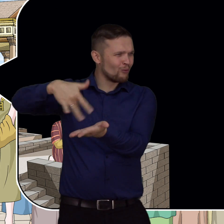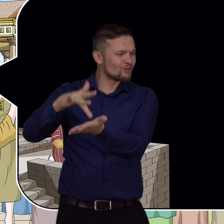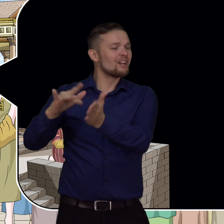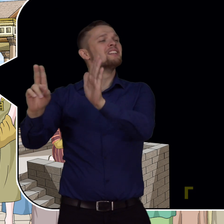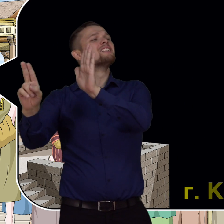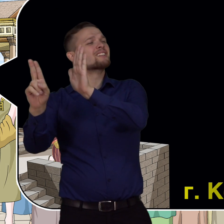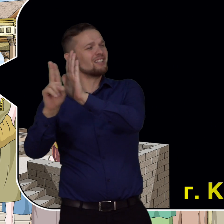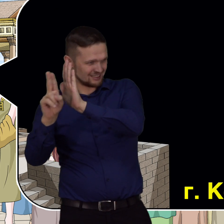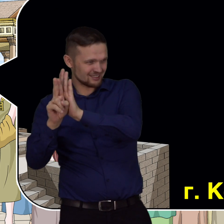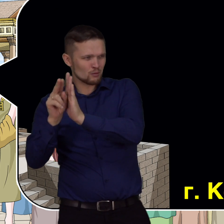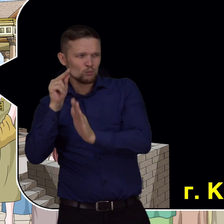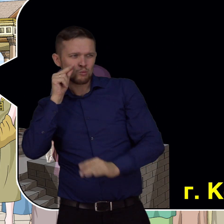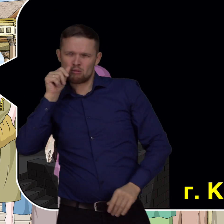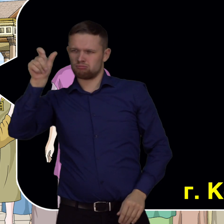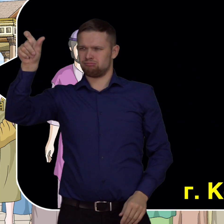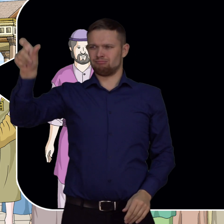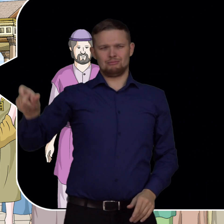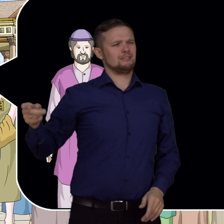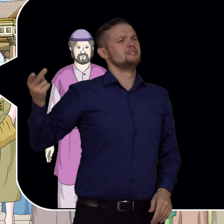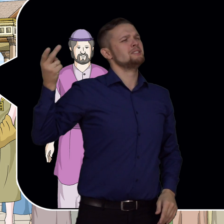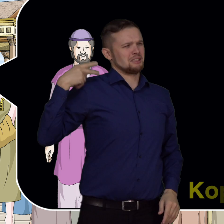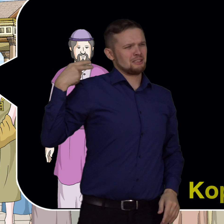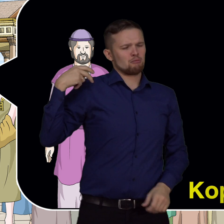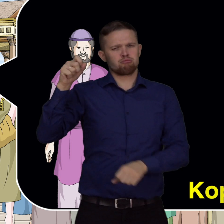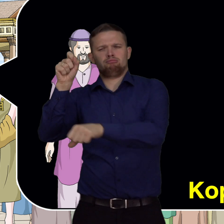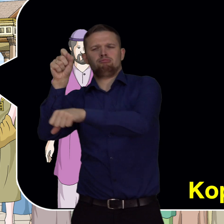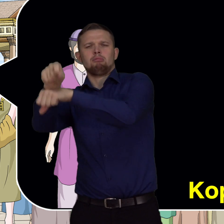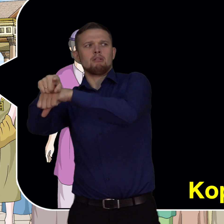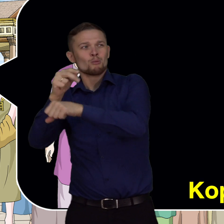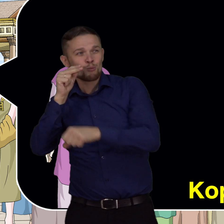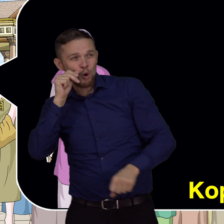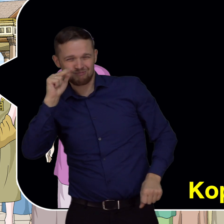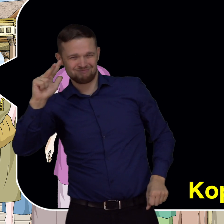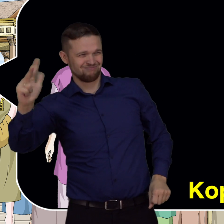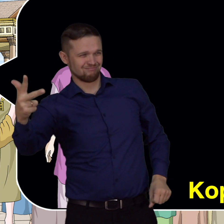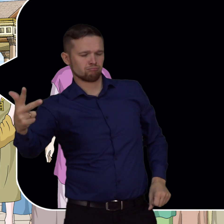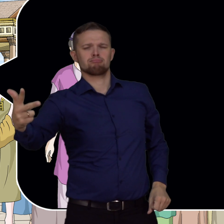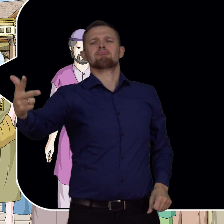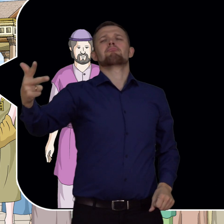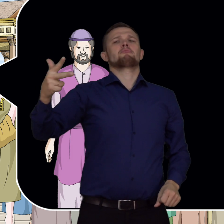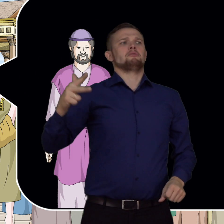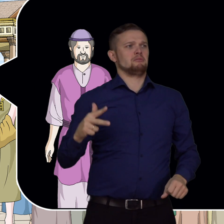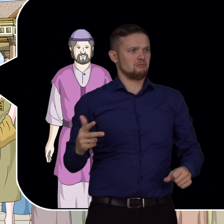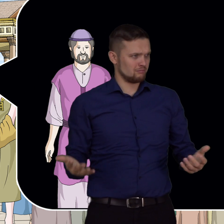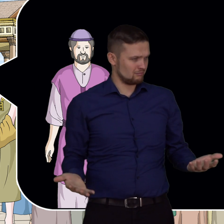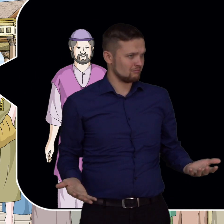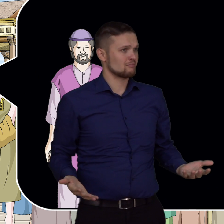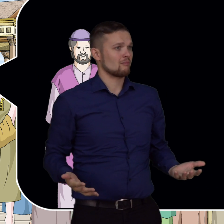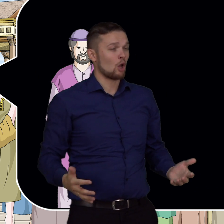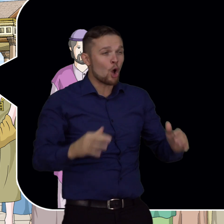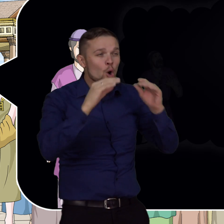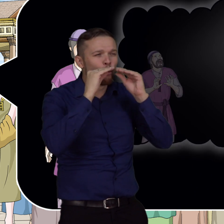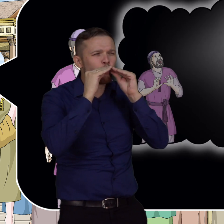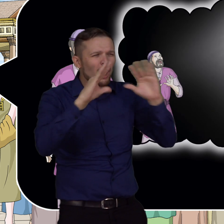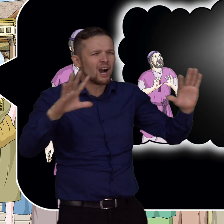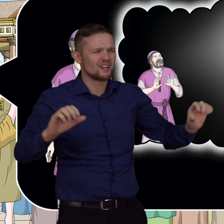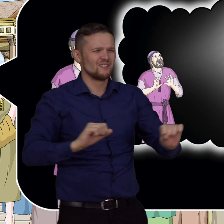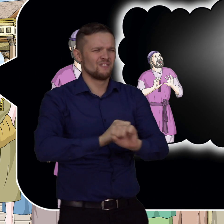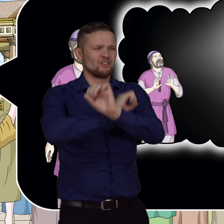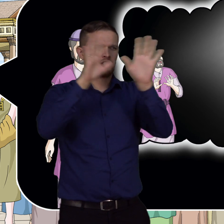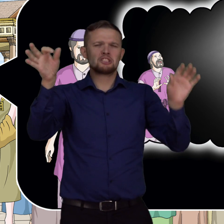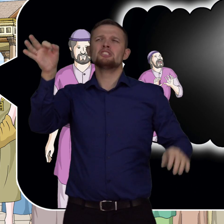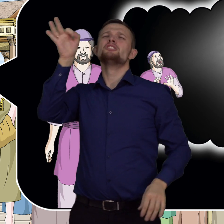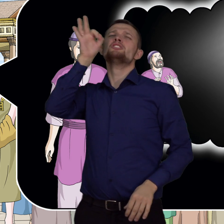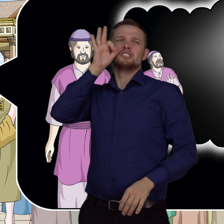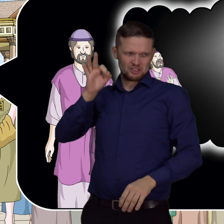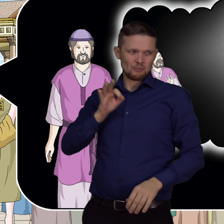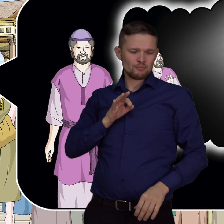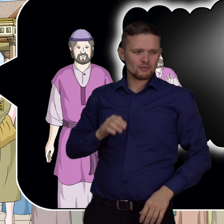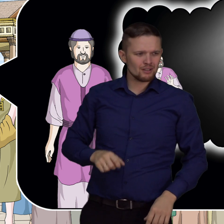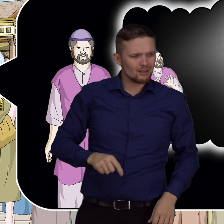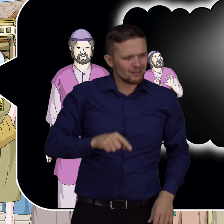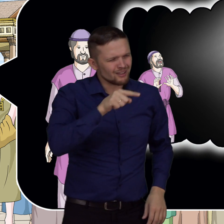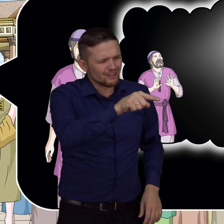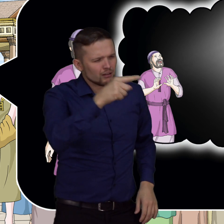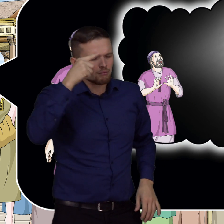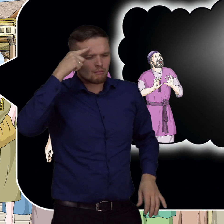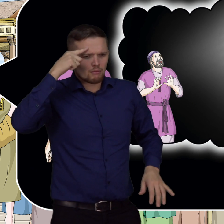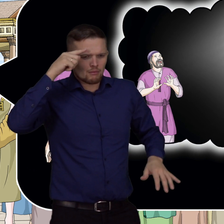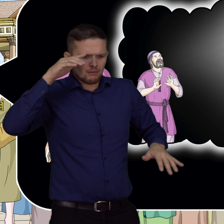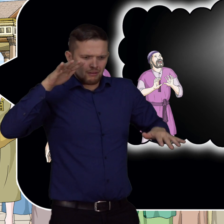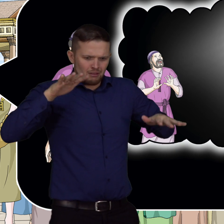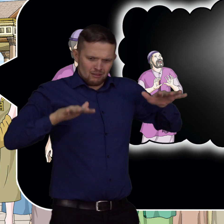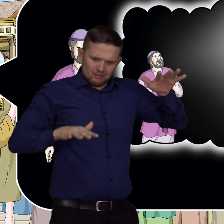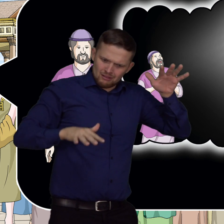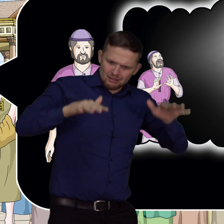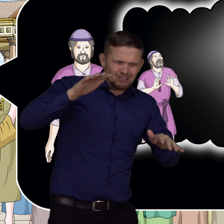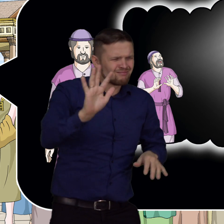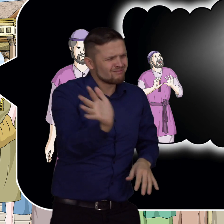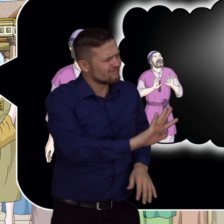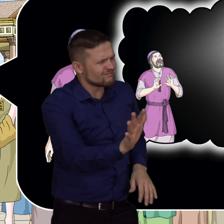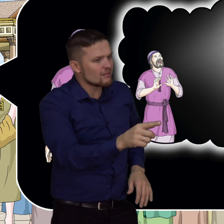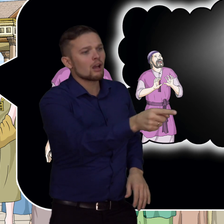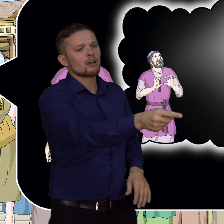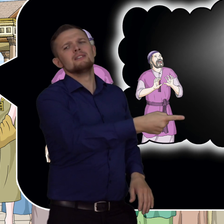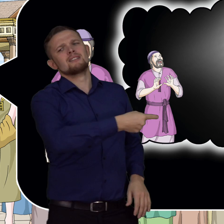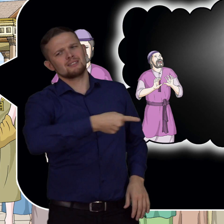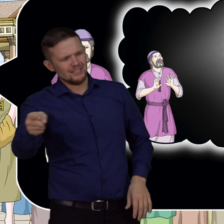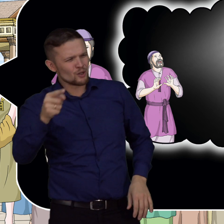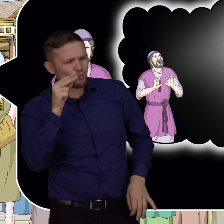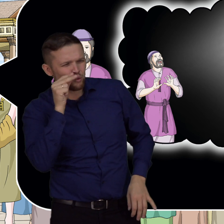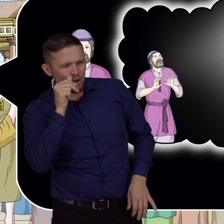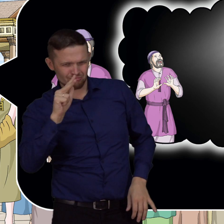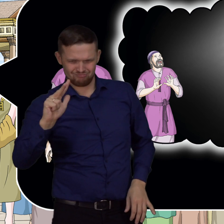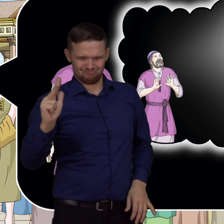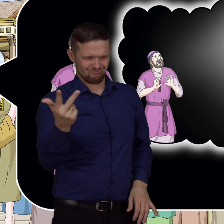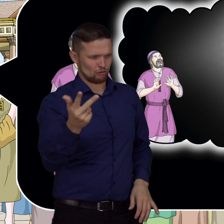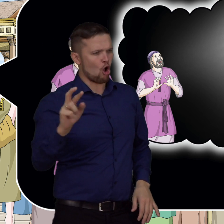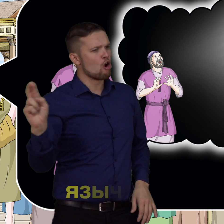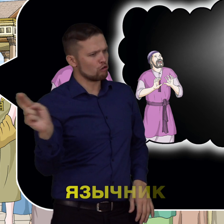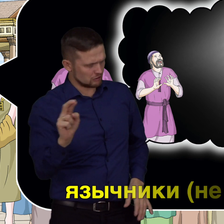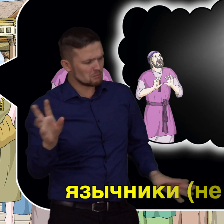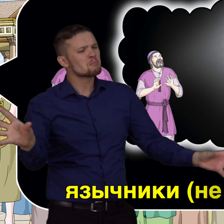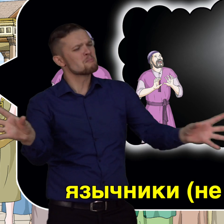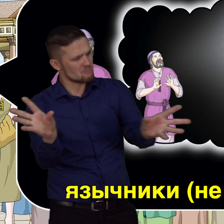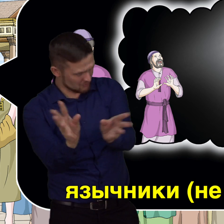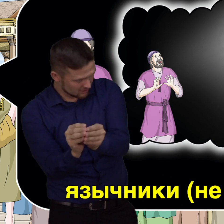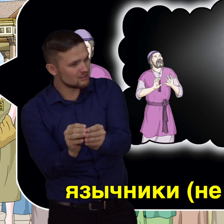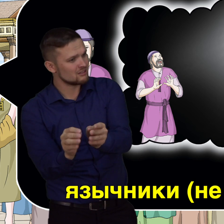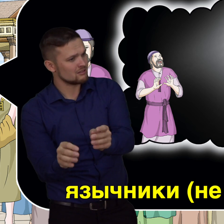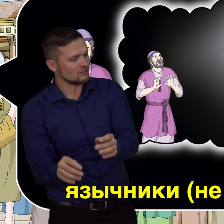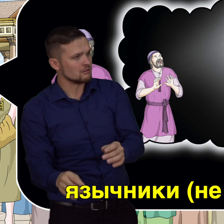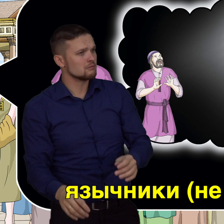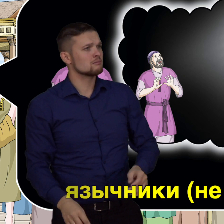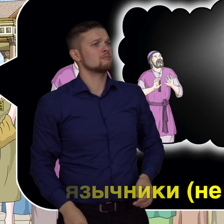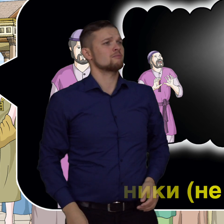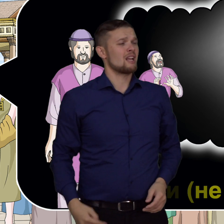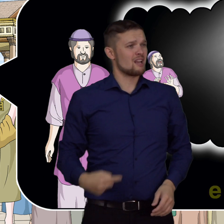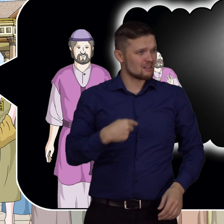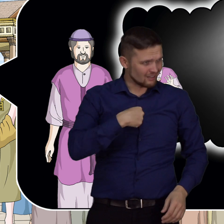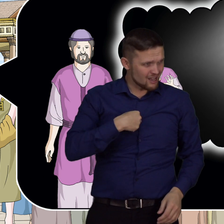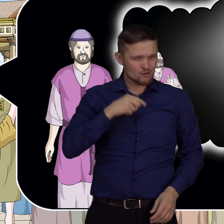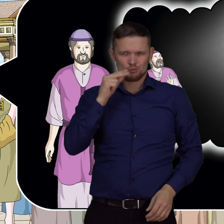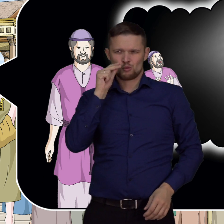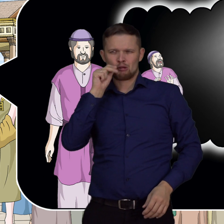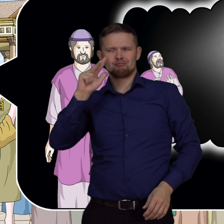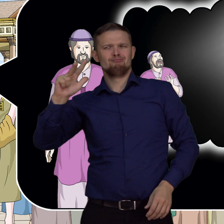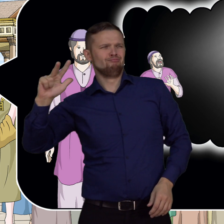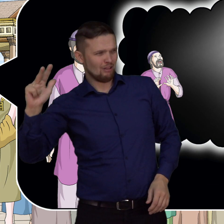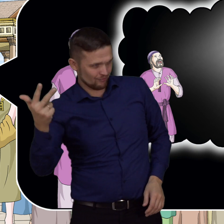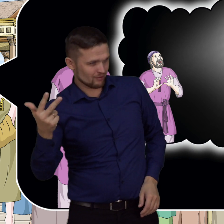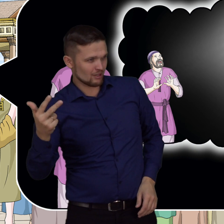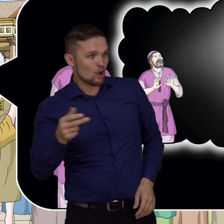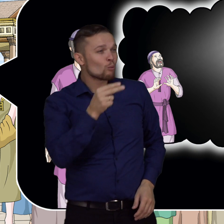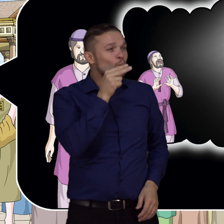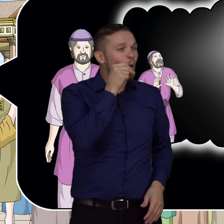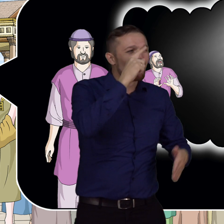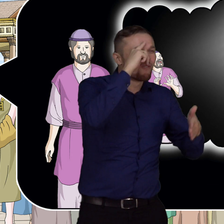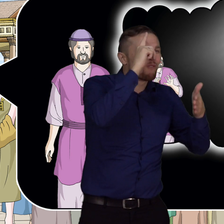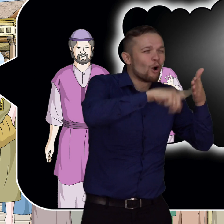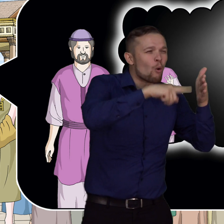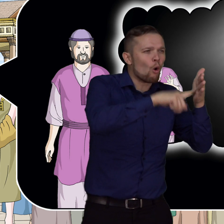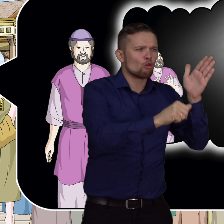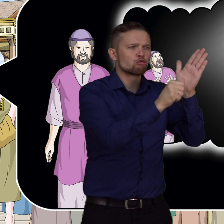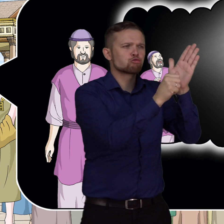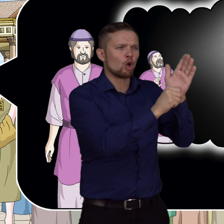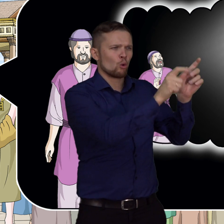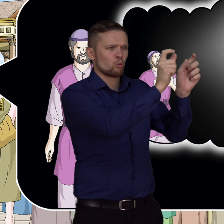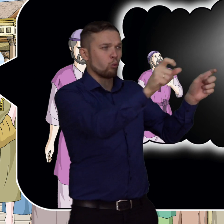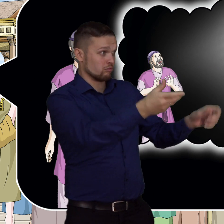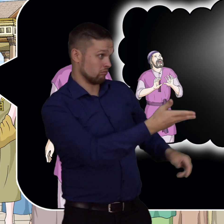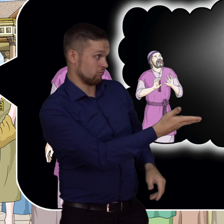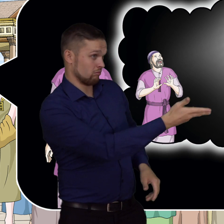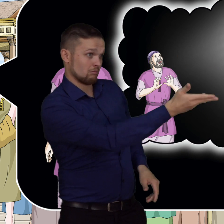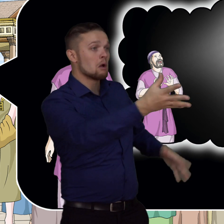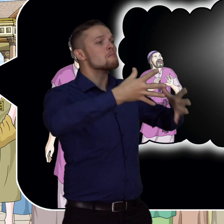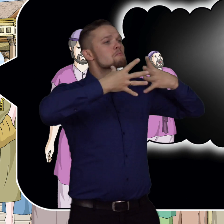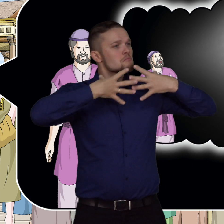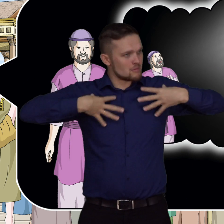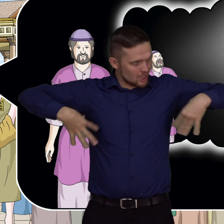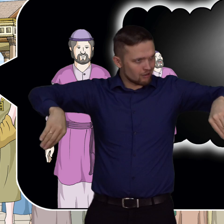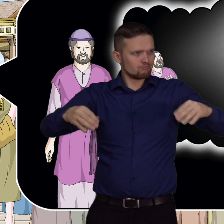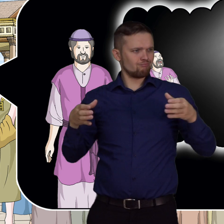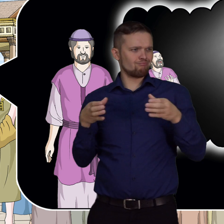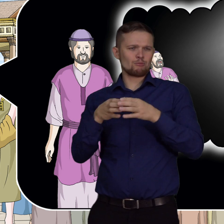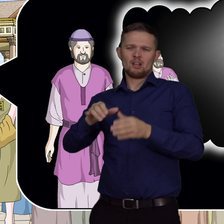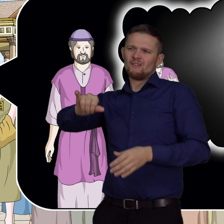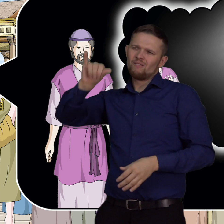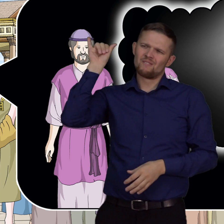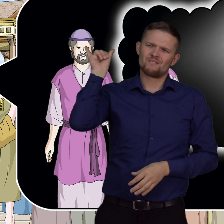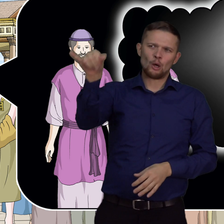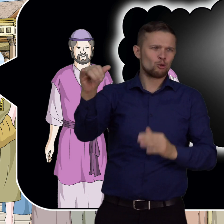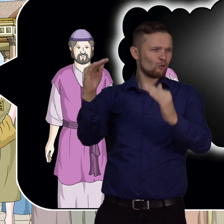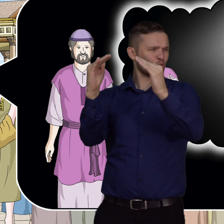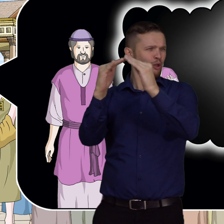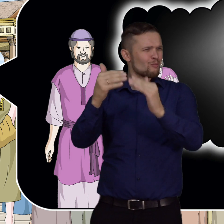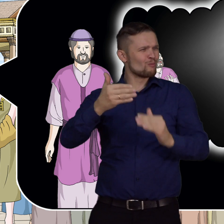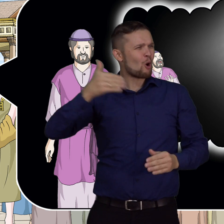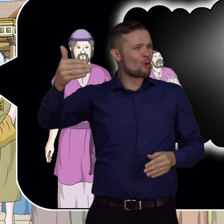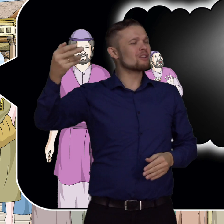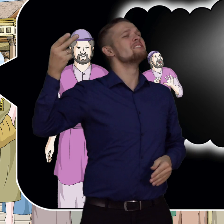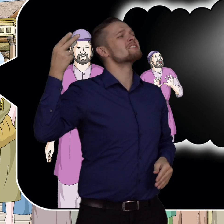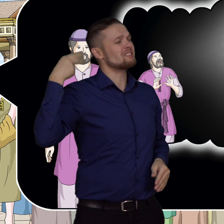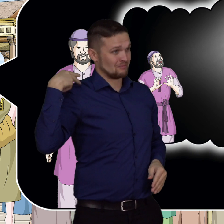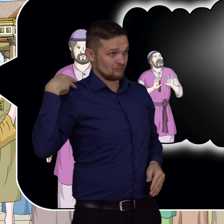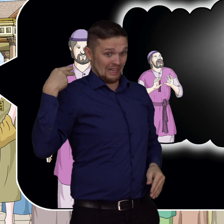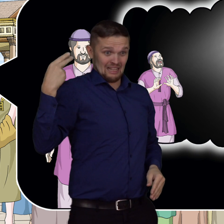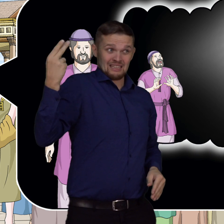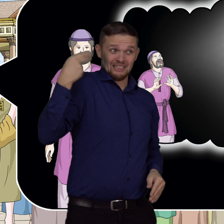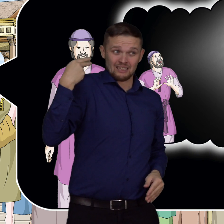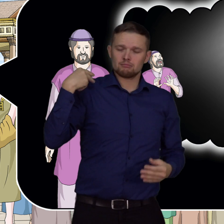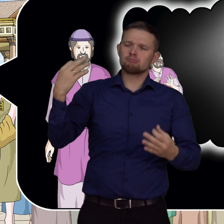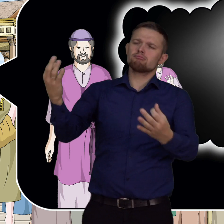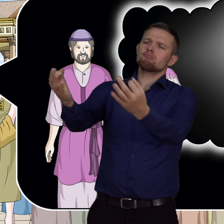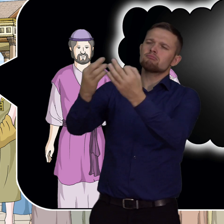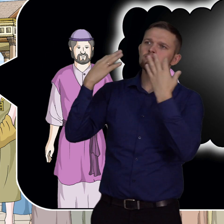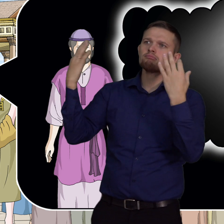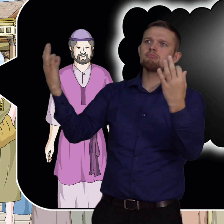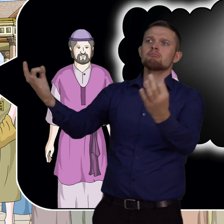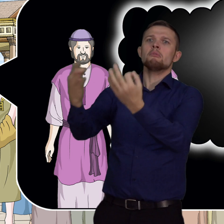Just then three men sent to me from Caesarea stopped at the house where I was staying. The Spirit told me to accompany them without hesitation.